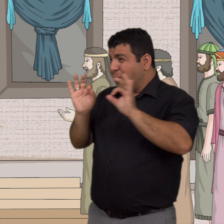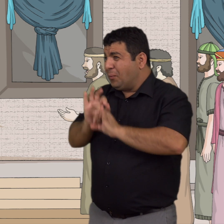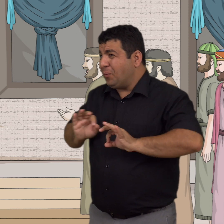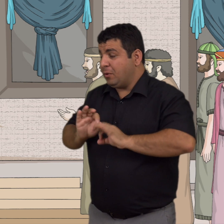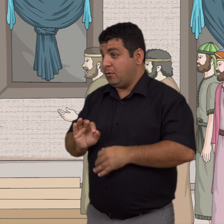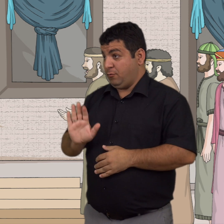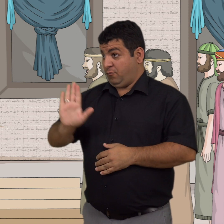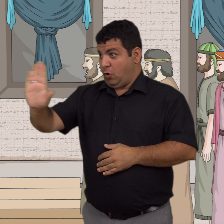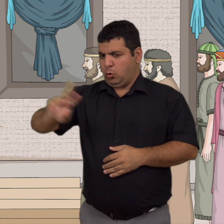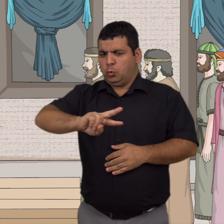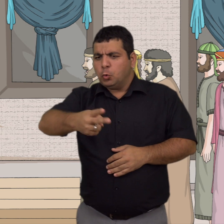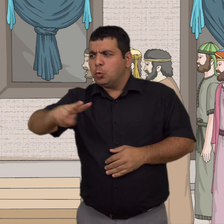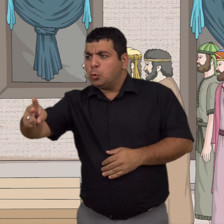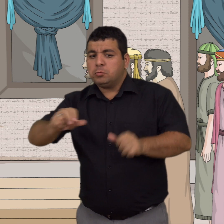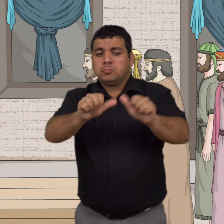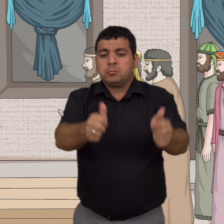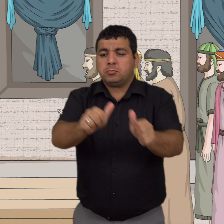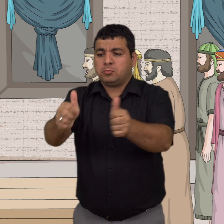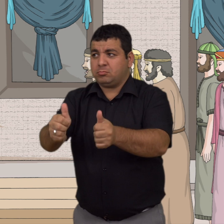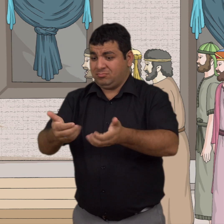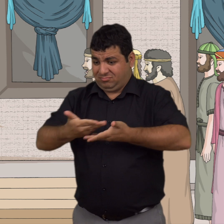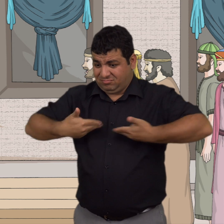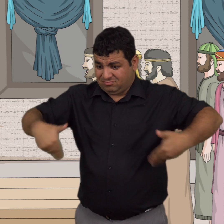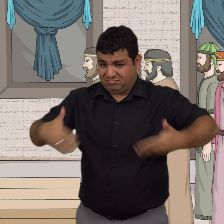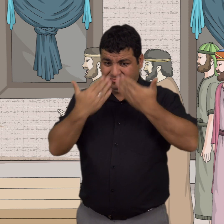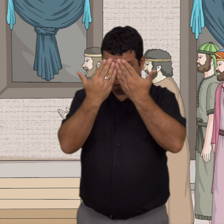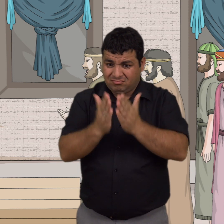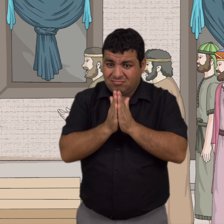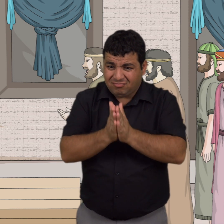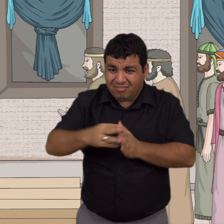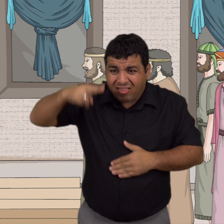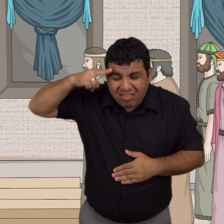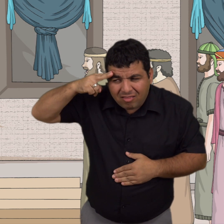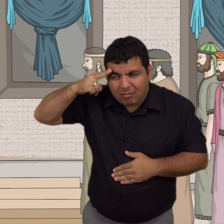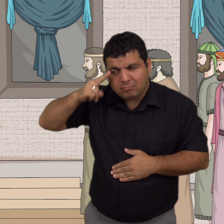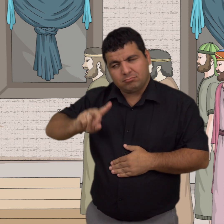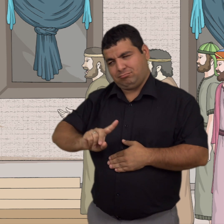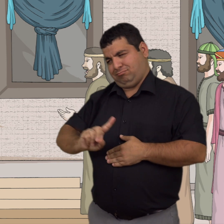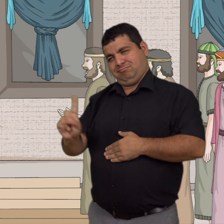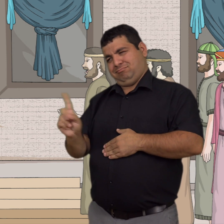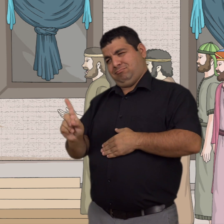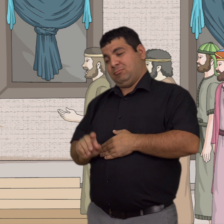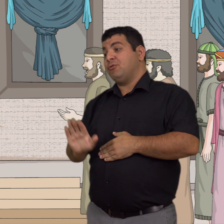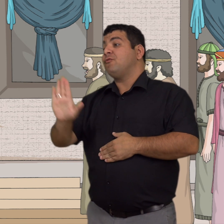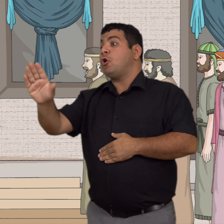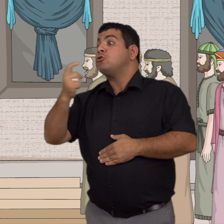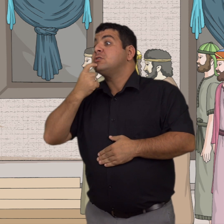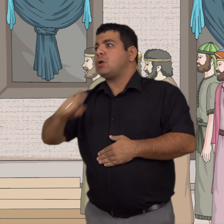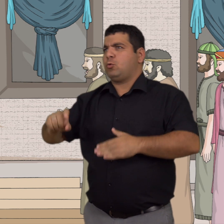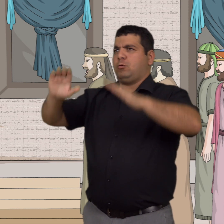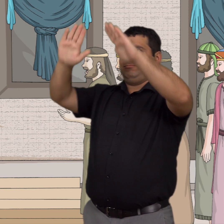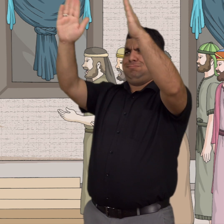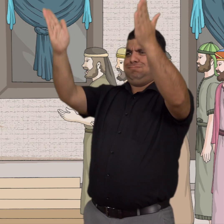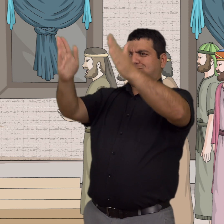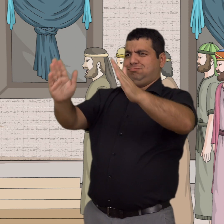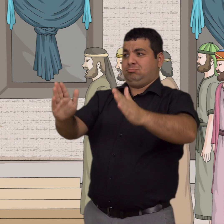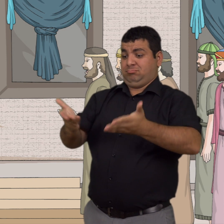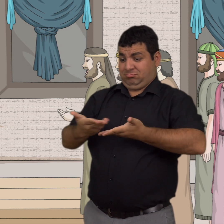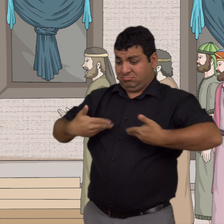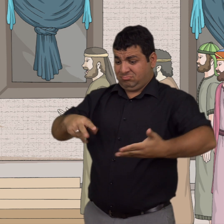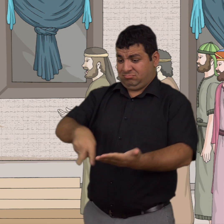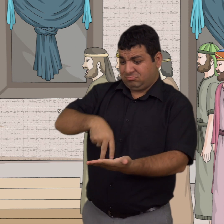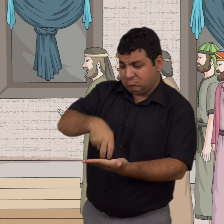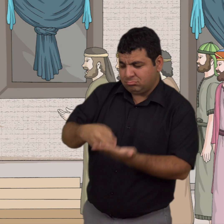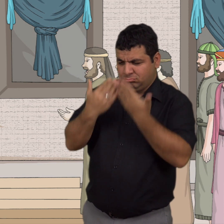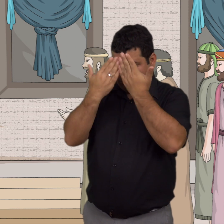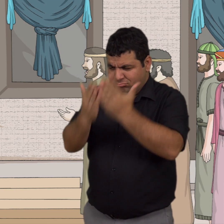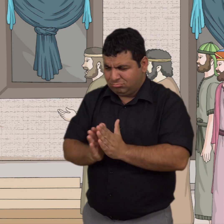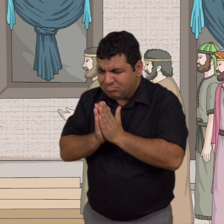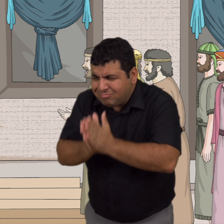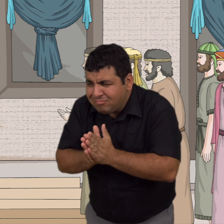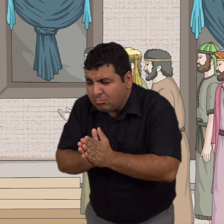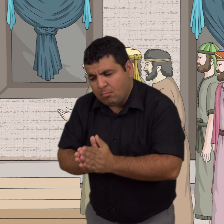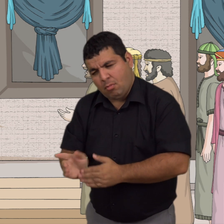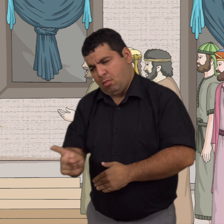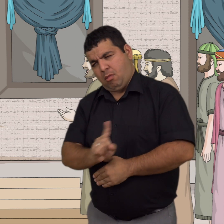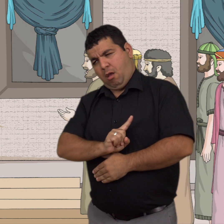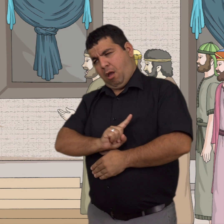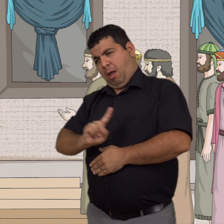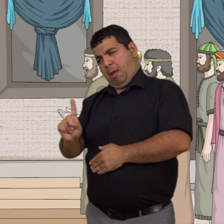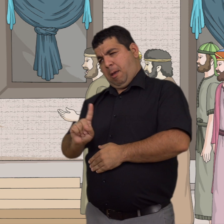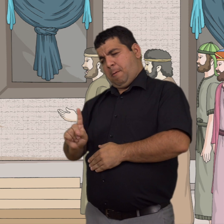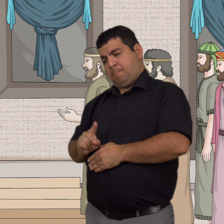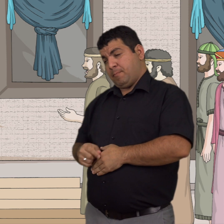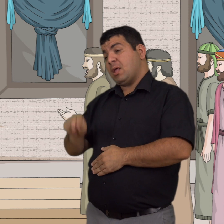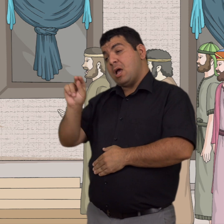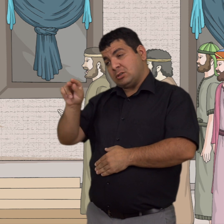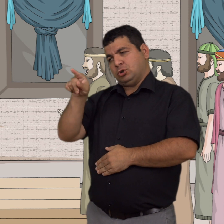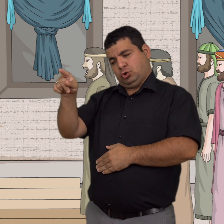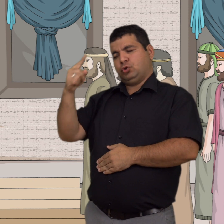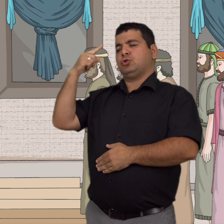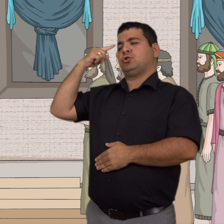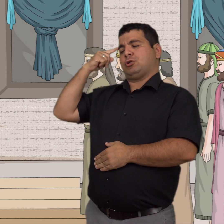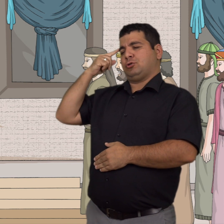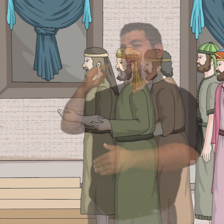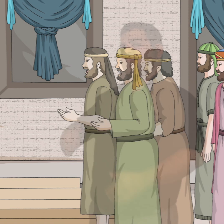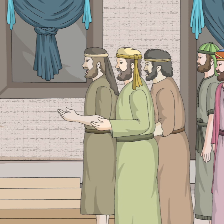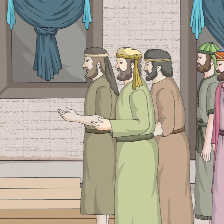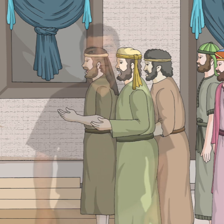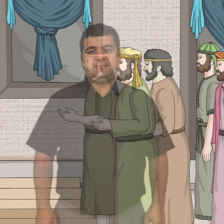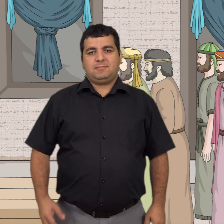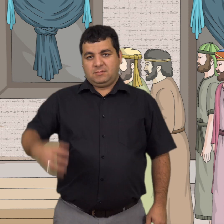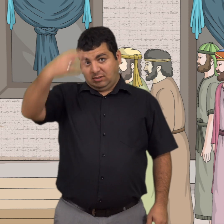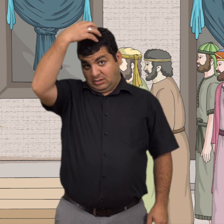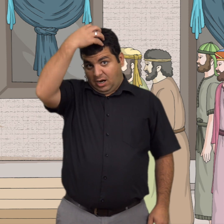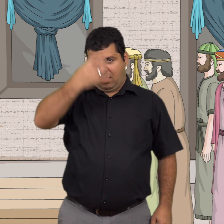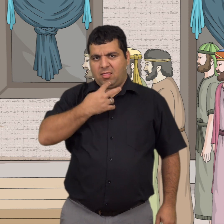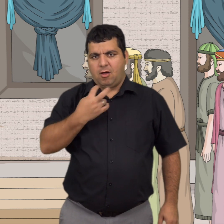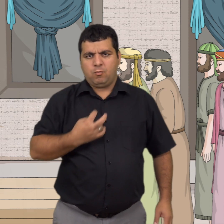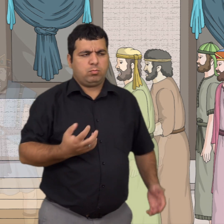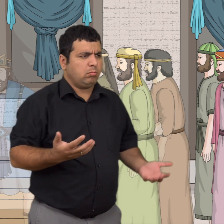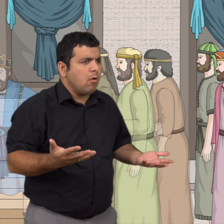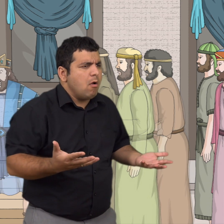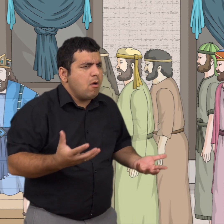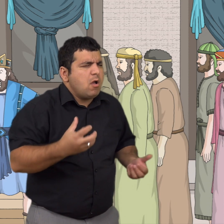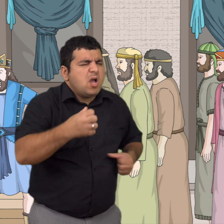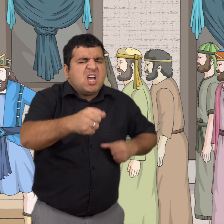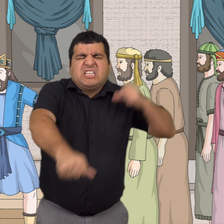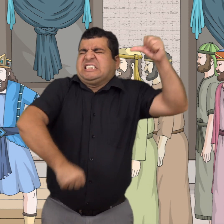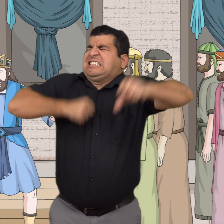But even if He does not, let it be known to you, O king, that we will not serve your gods or worship the golden statue you have set up.”